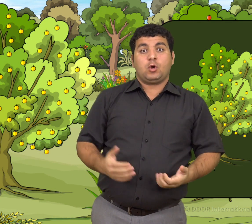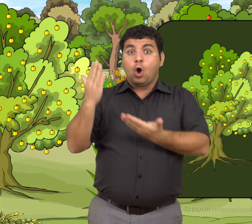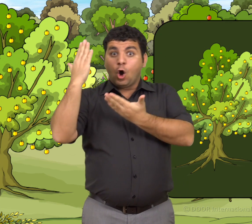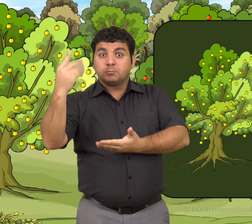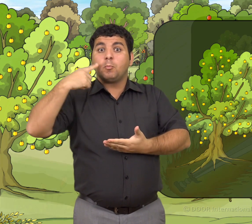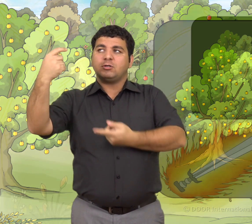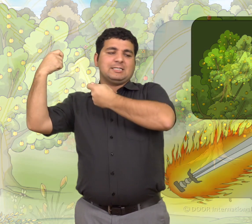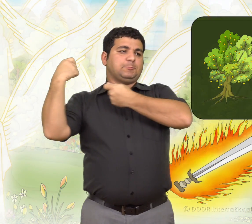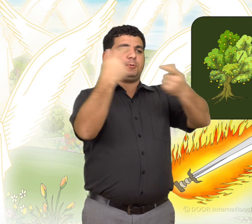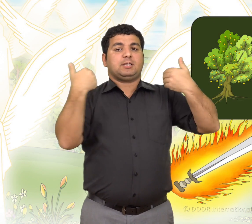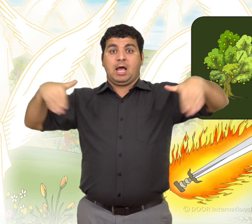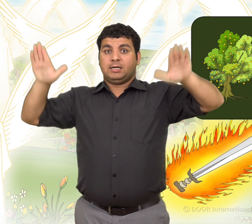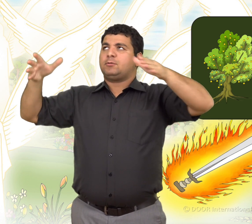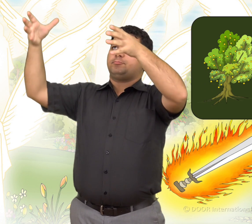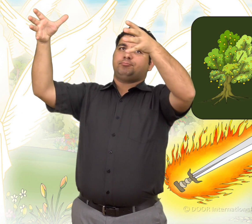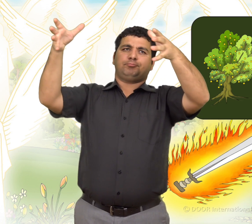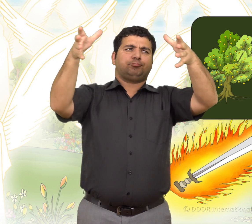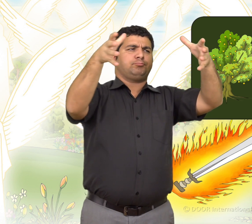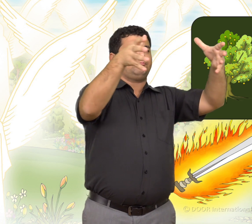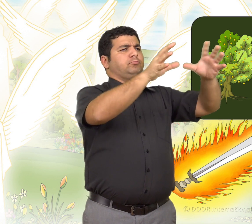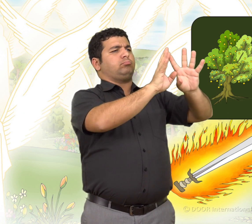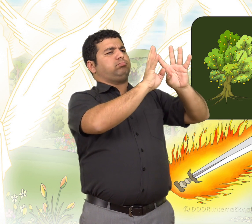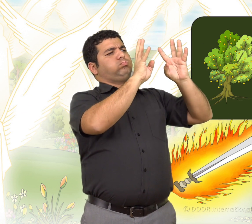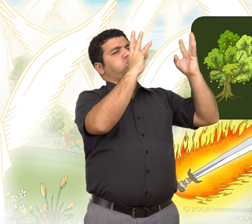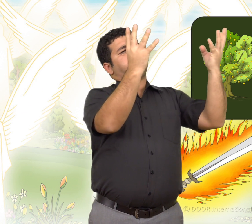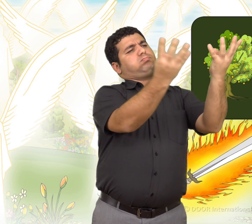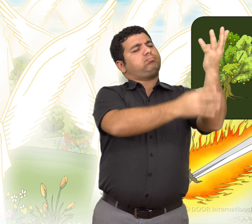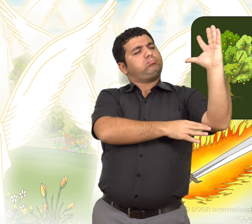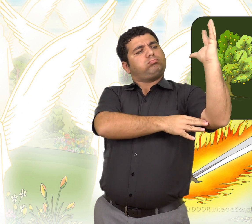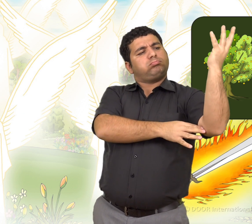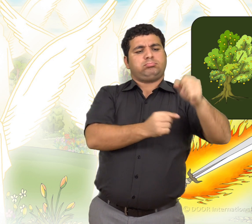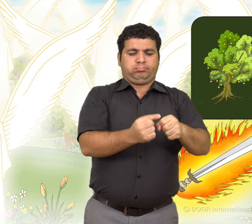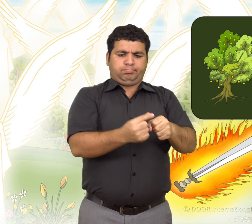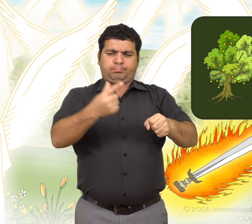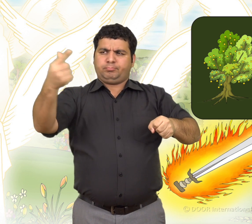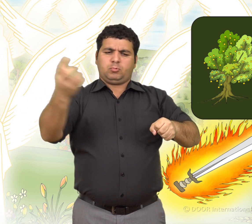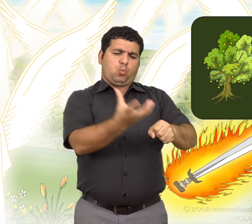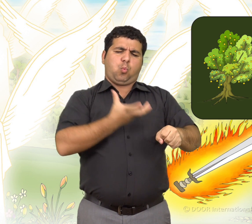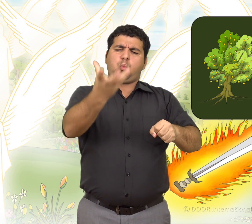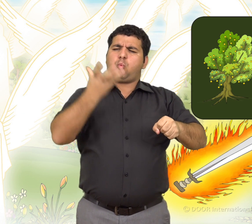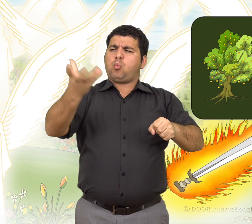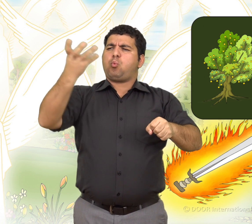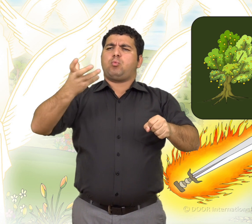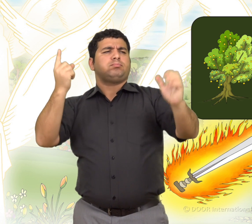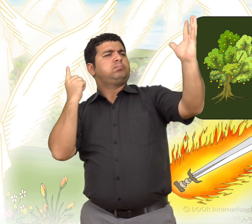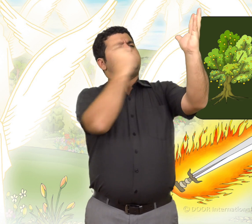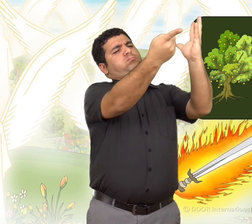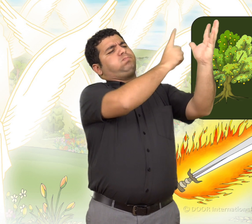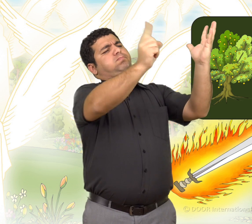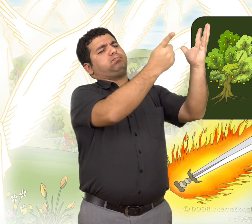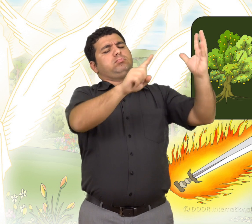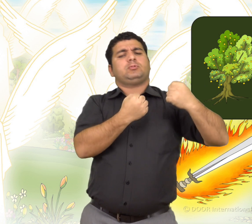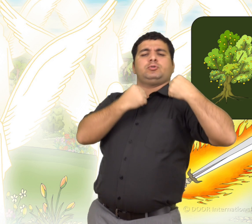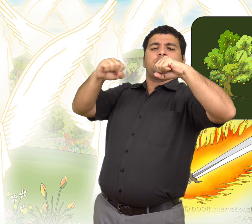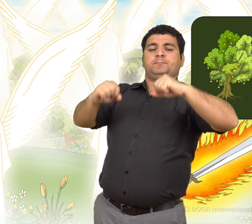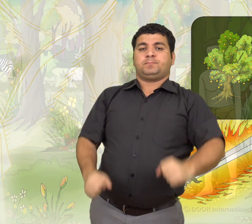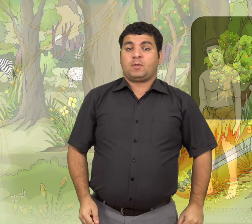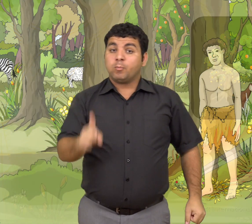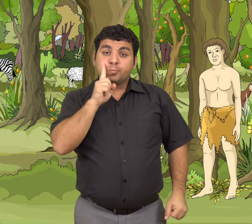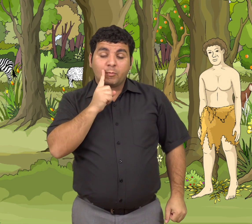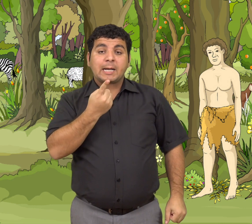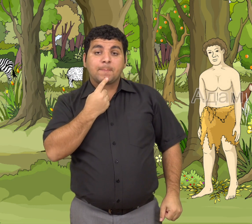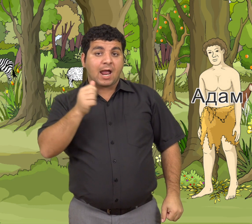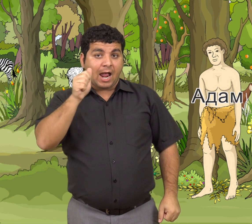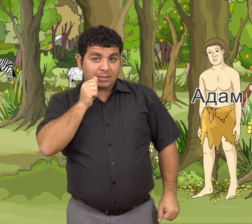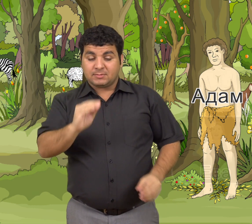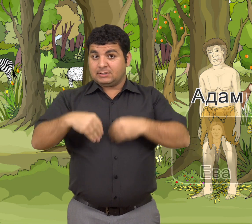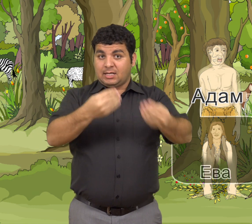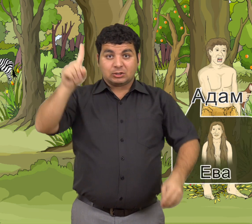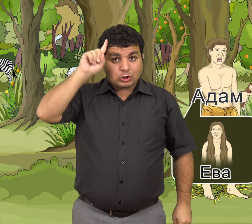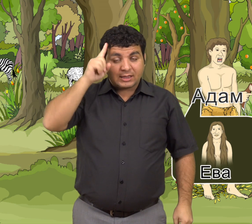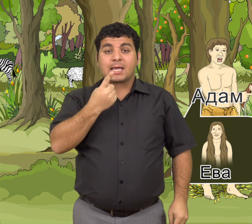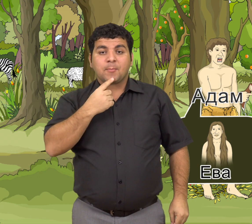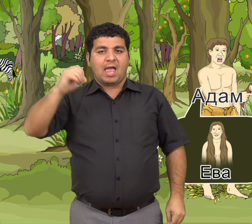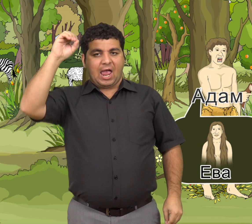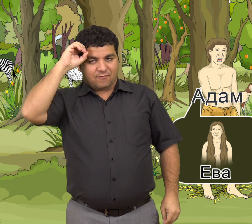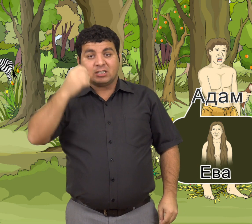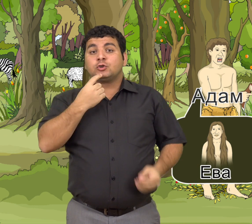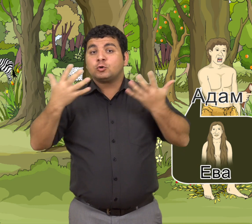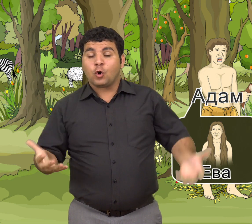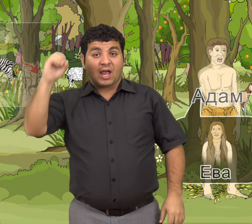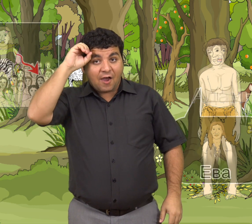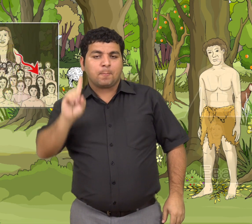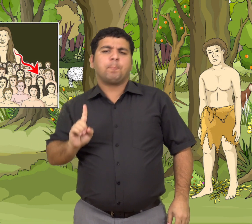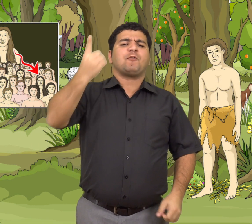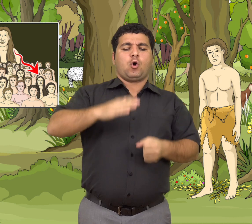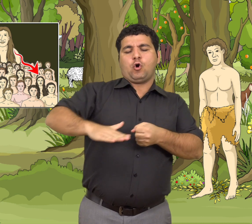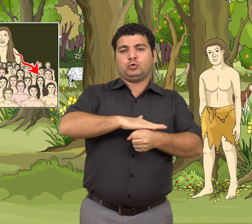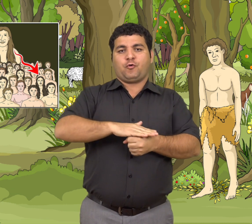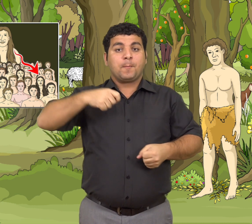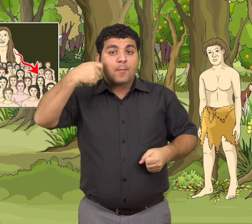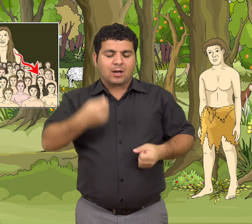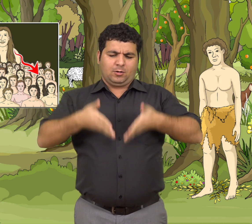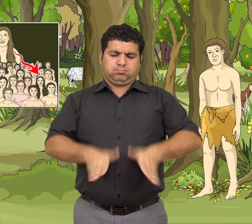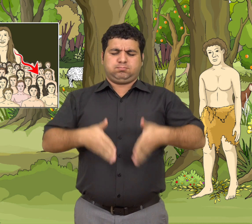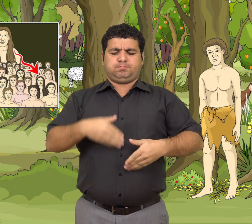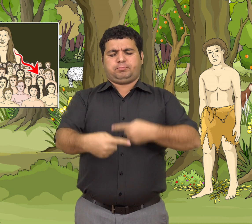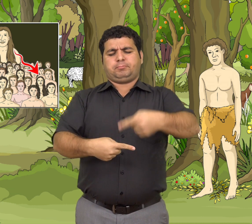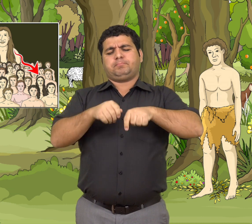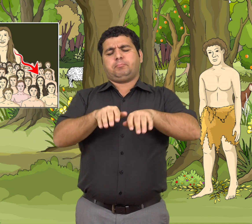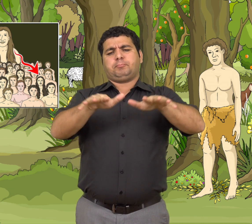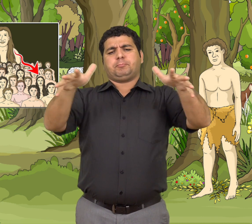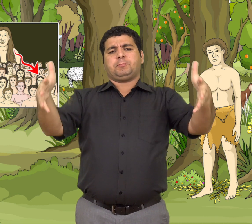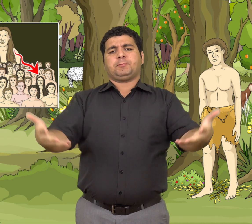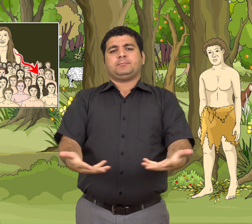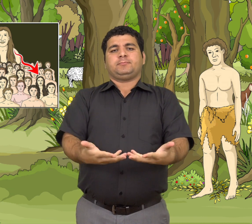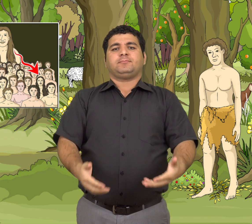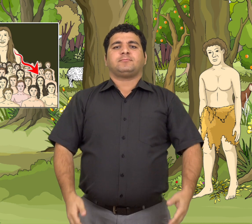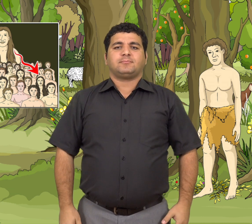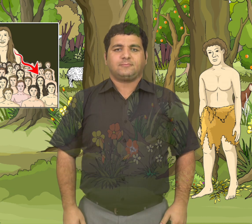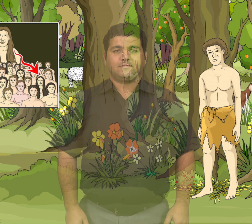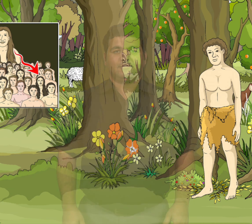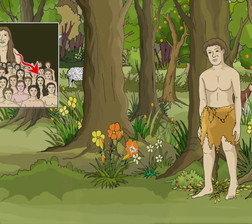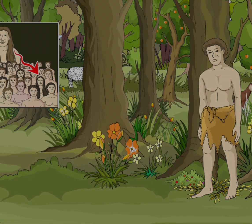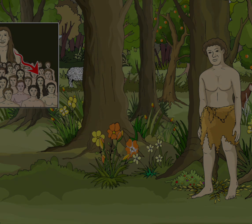So He drove out the man and stationed cherubim on the east side of the Garden of Eden, along with a whirling sword of flame to guard the way to the tree of life.